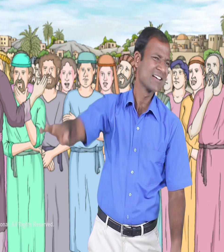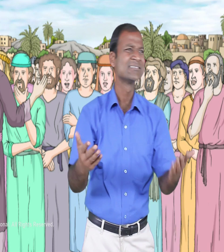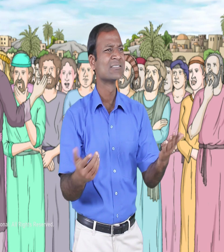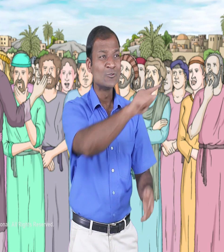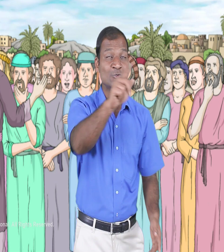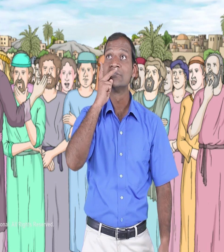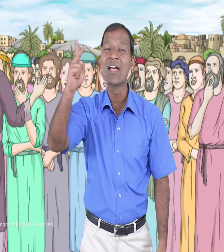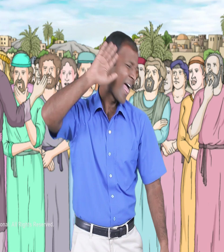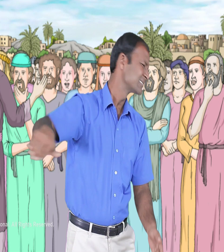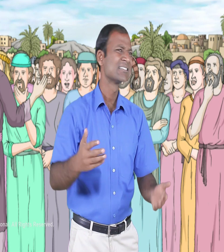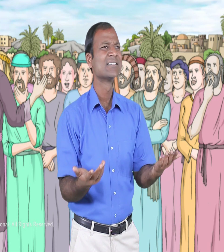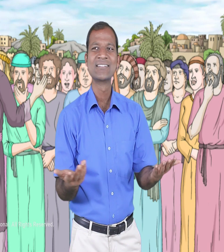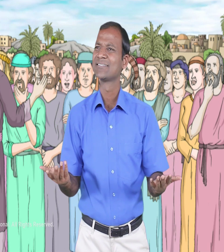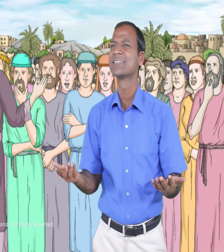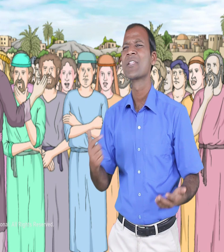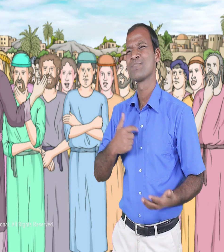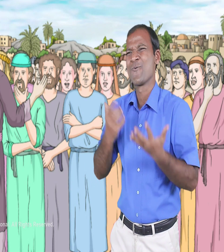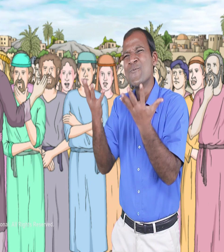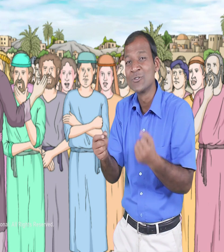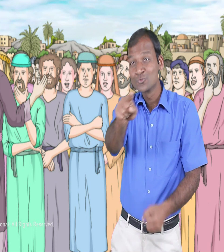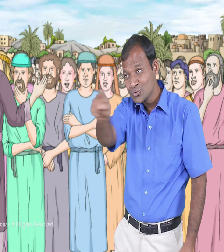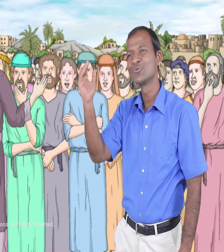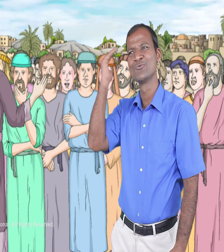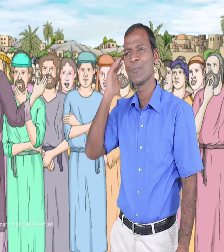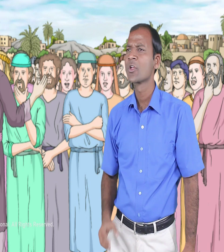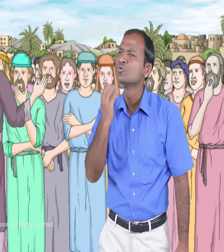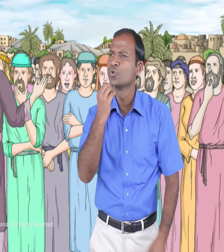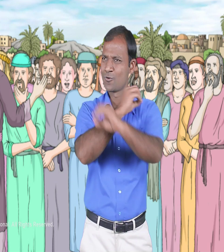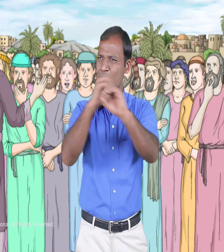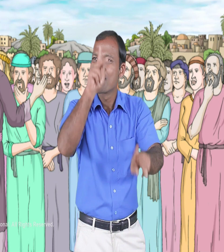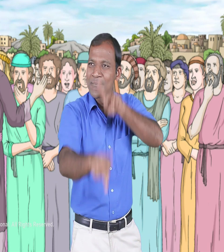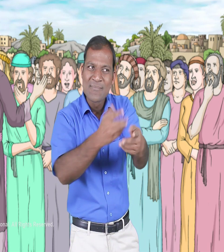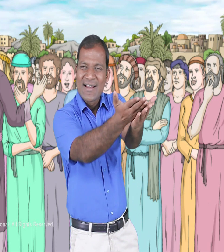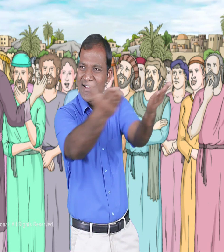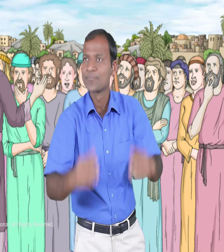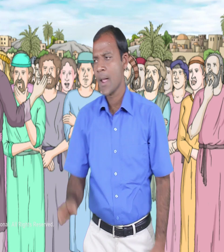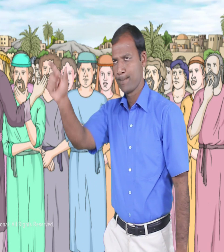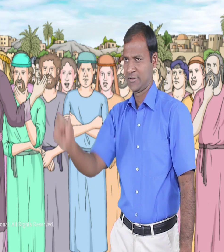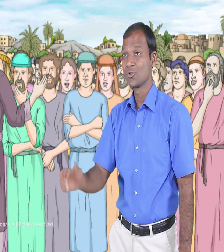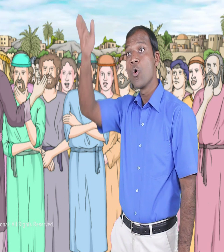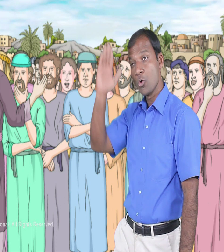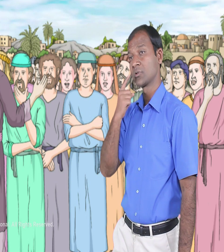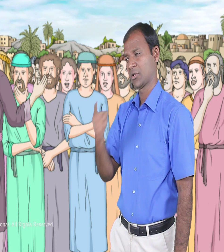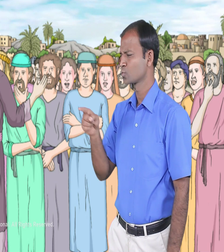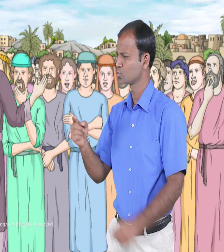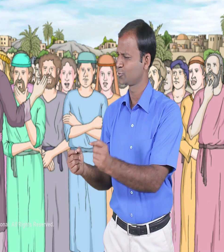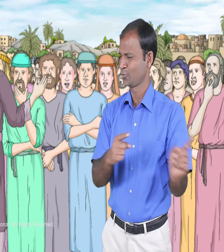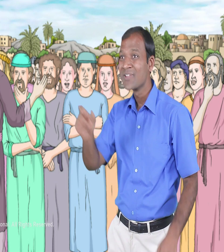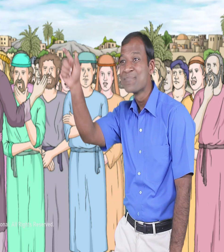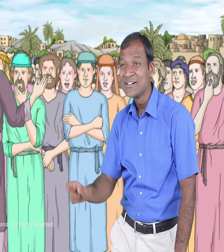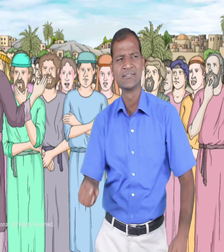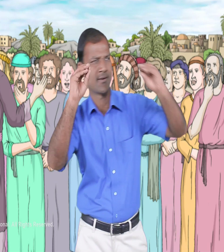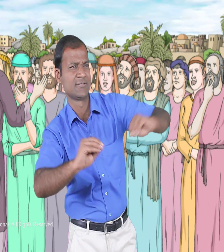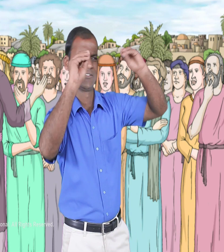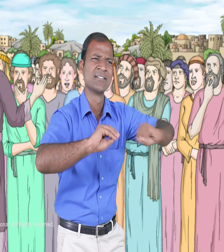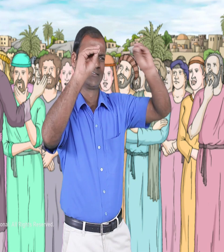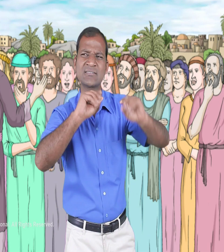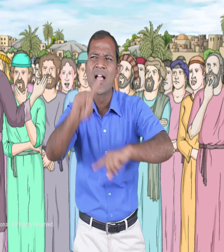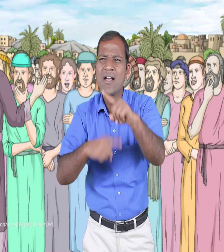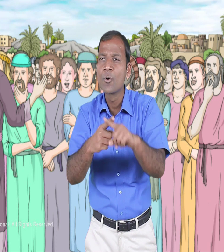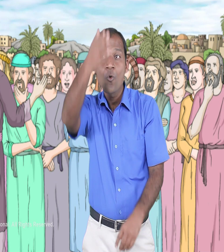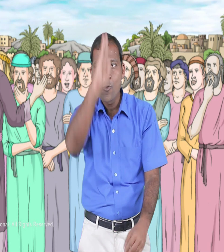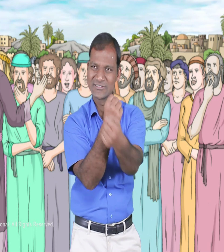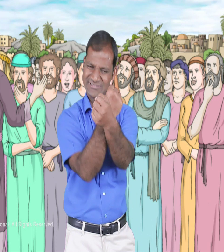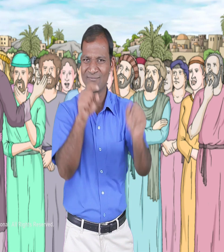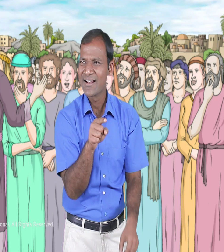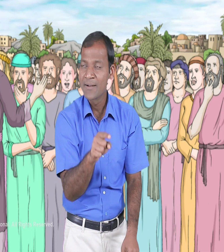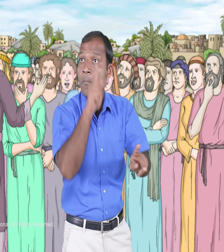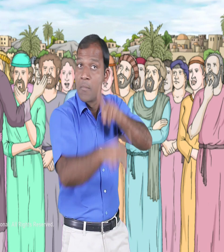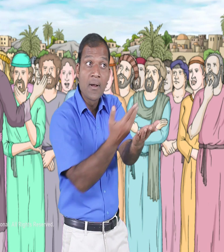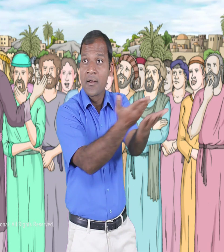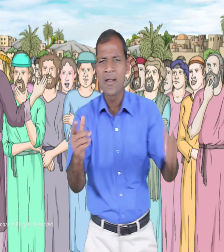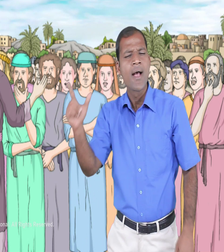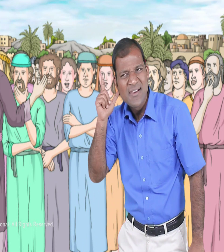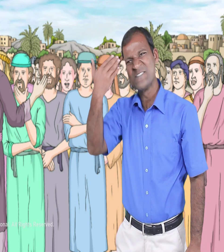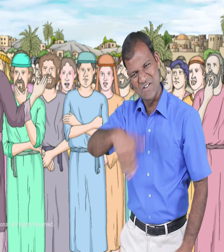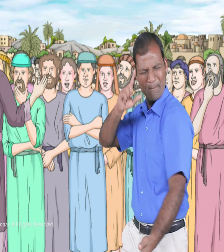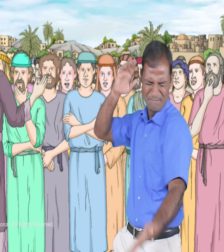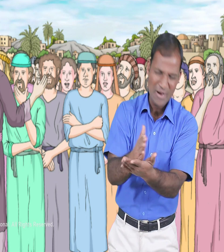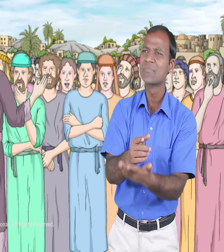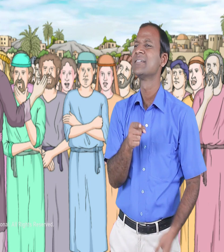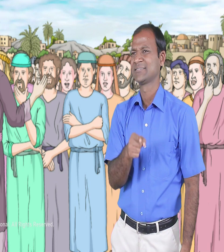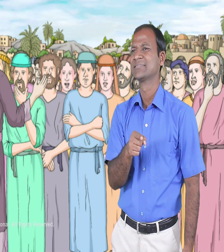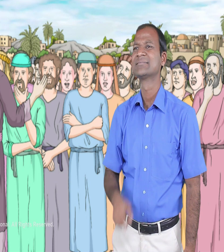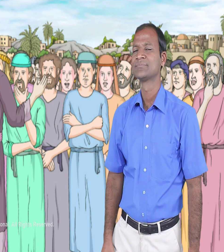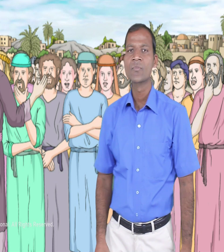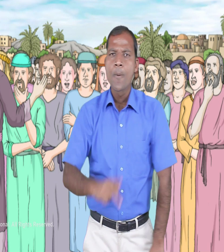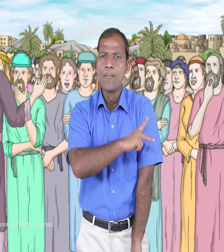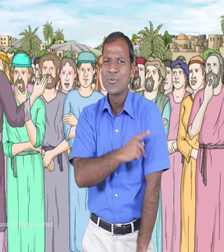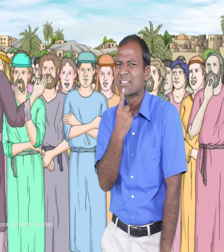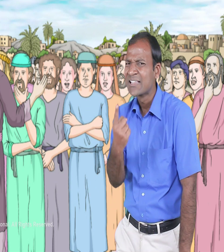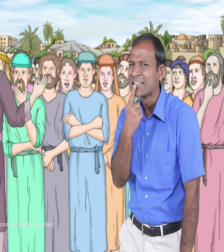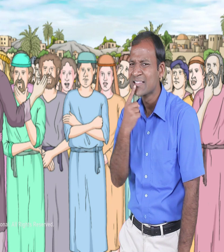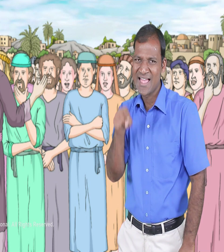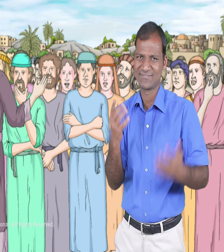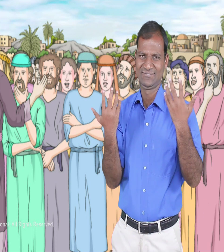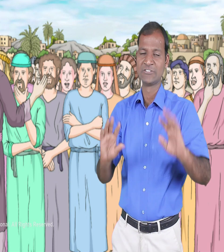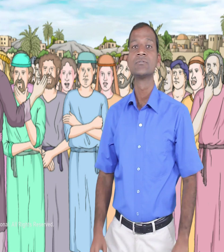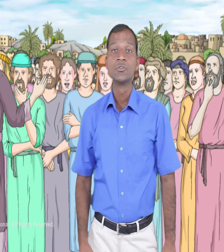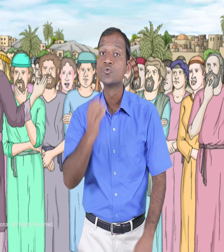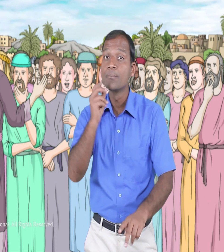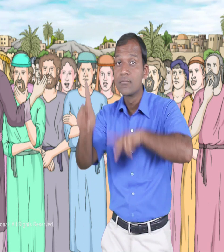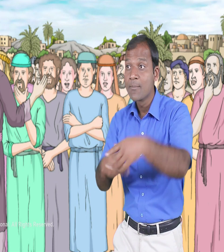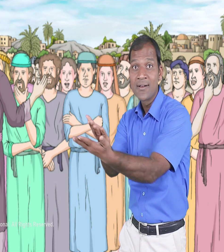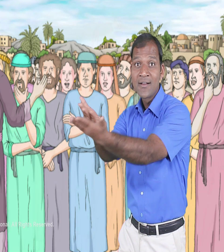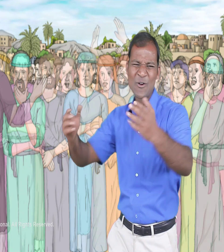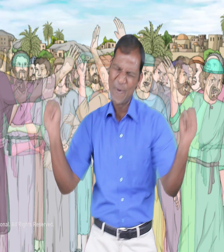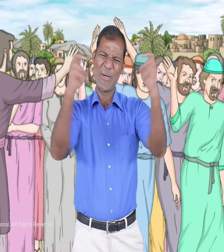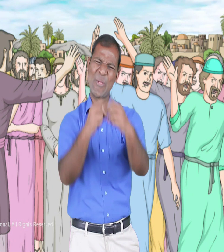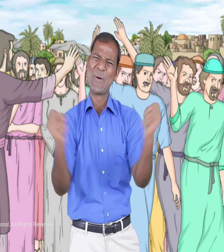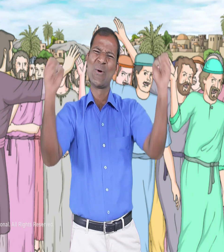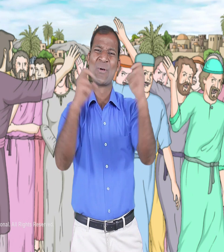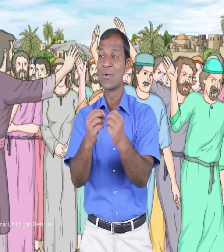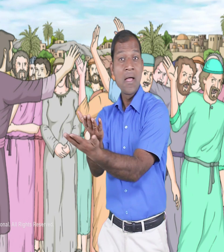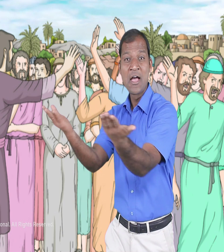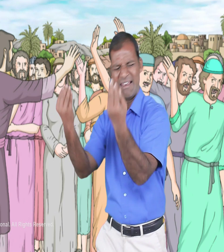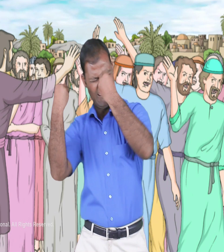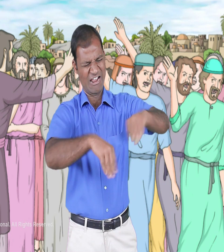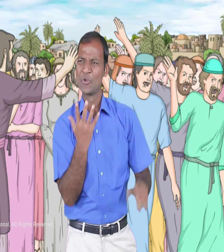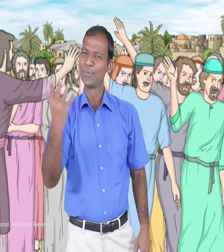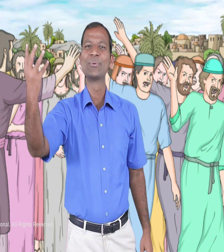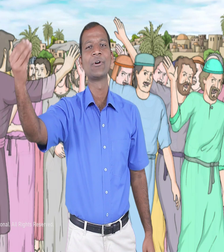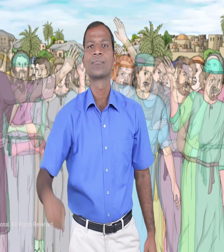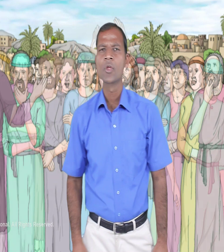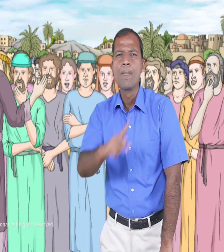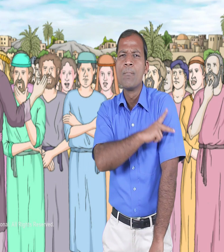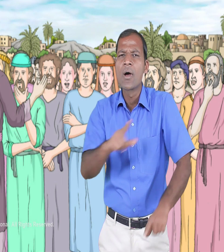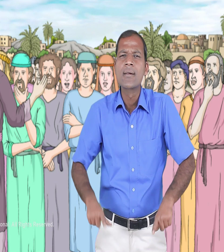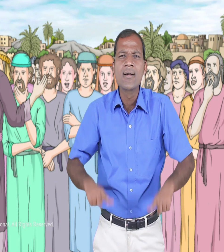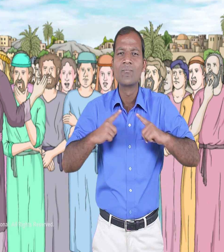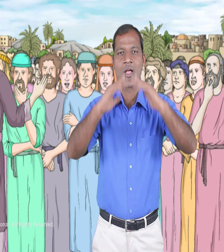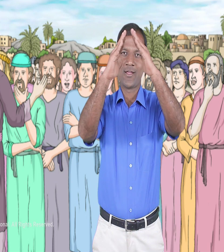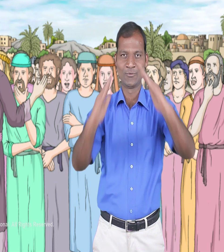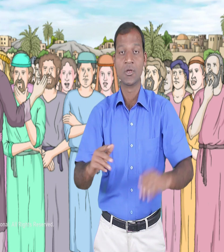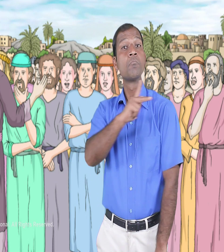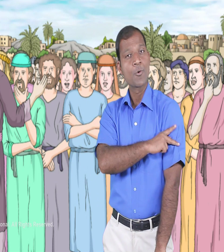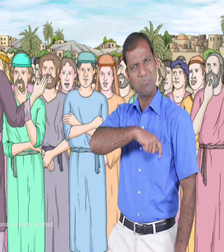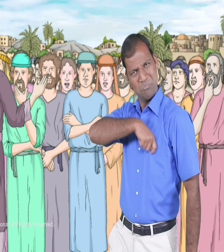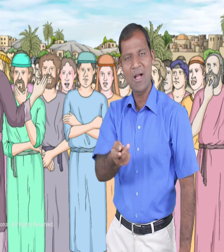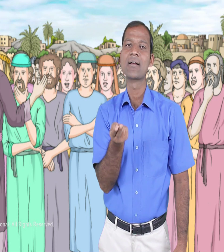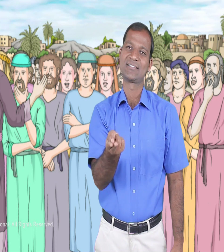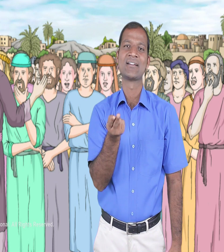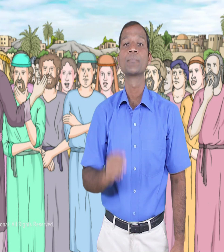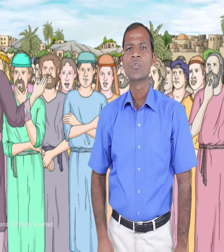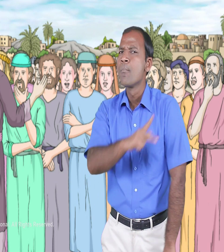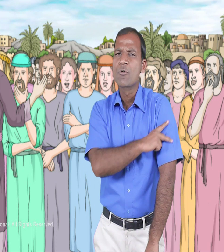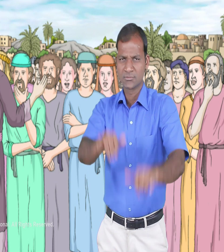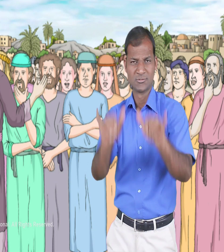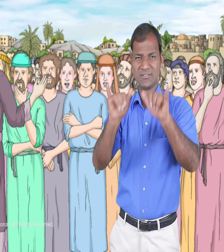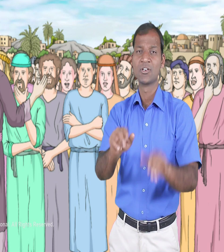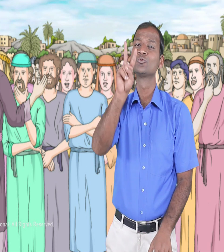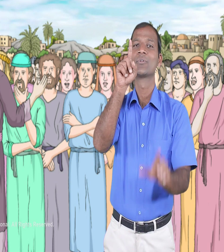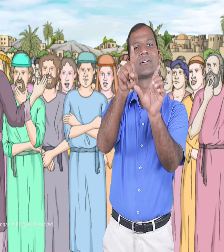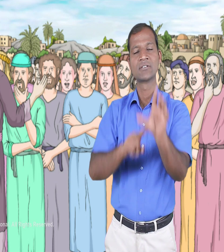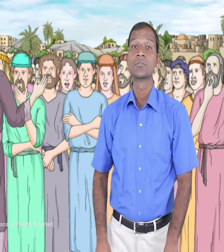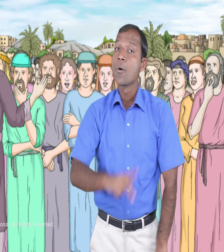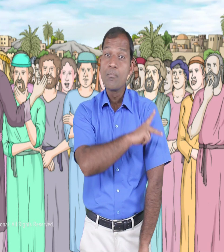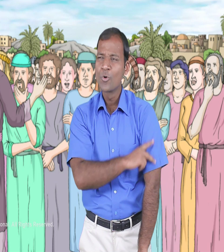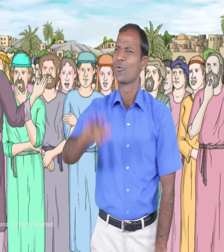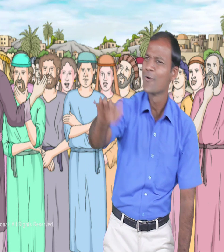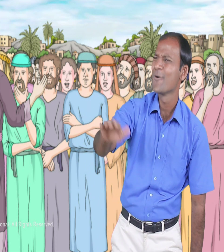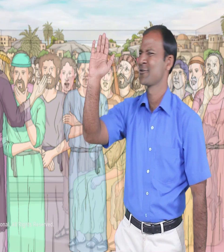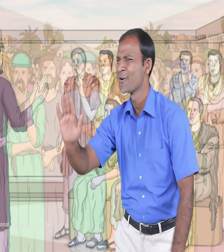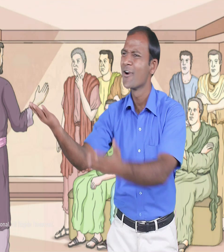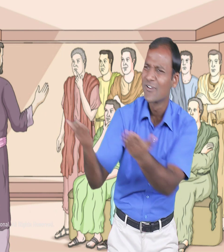Otherwise they might see with their eyes, hear with their ears, understand with their hearts, and turn, and I would heal them.’ Be advised, therefore, that God’s salvation has been sent to the Gentiles, and they will listen!”